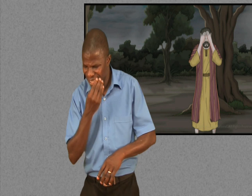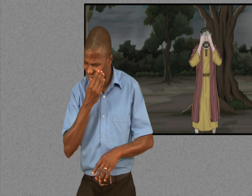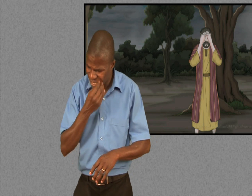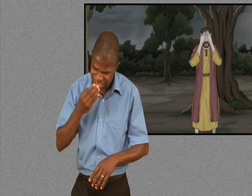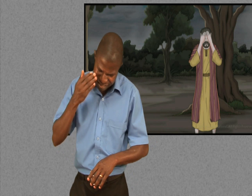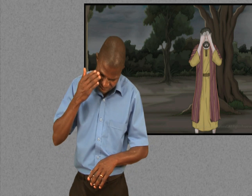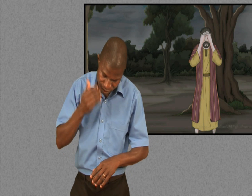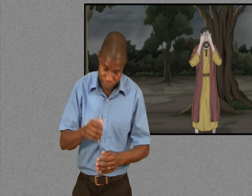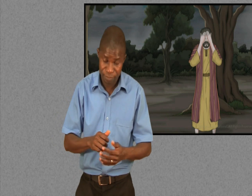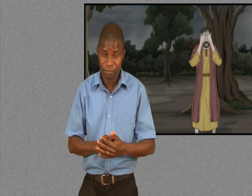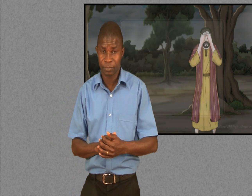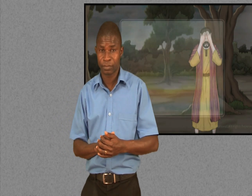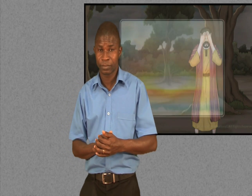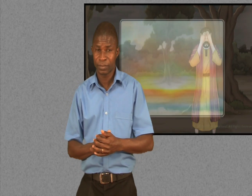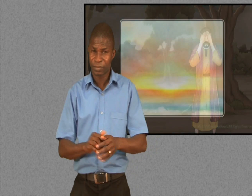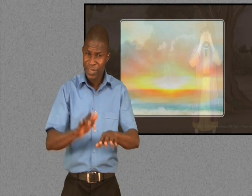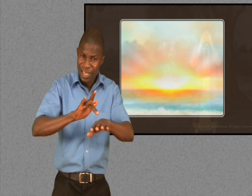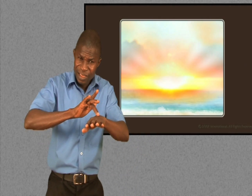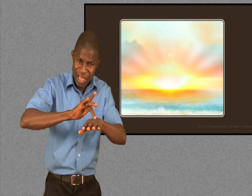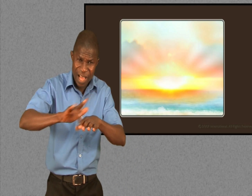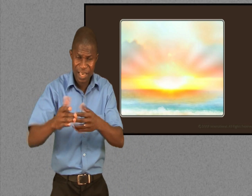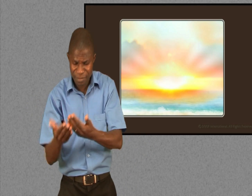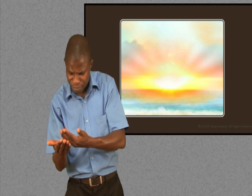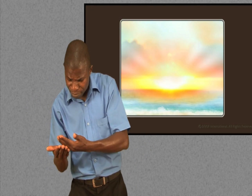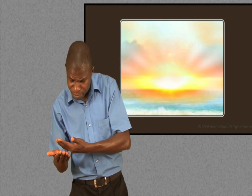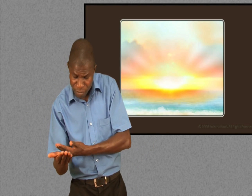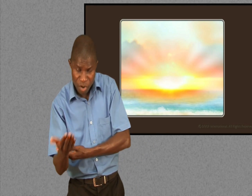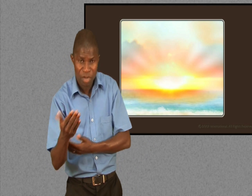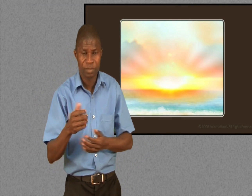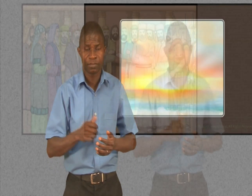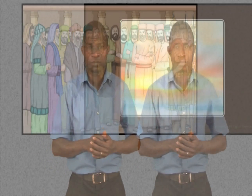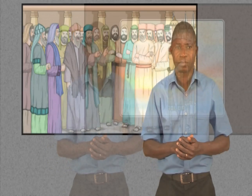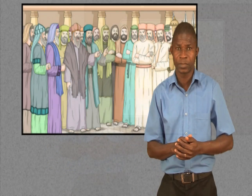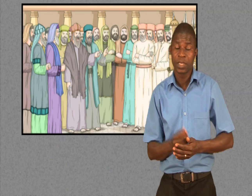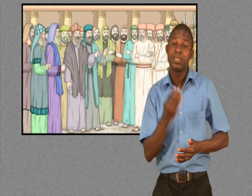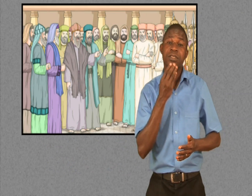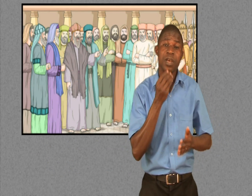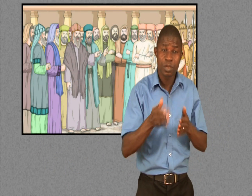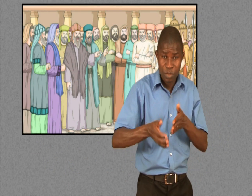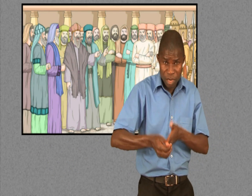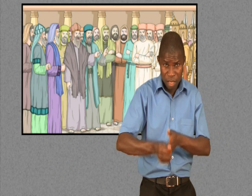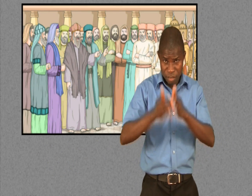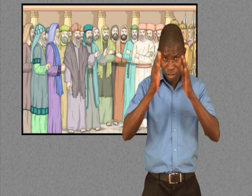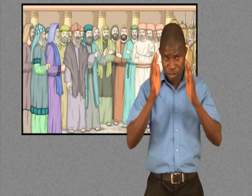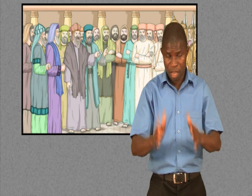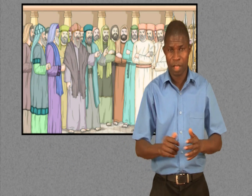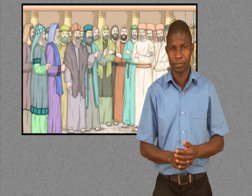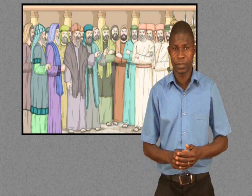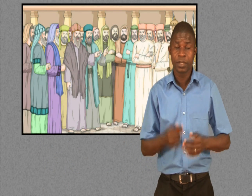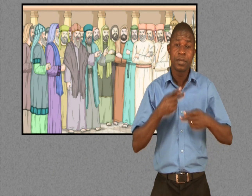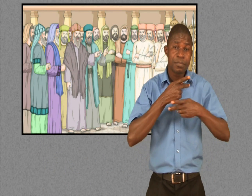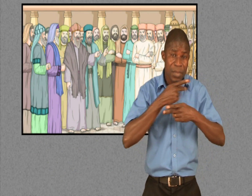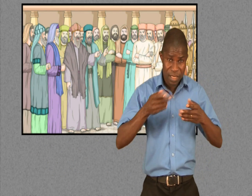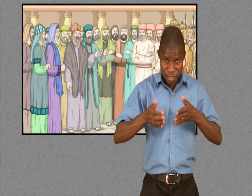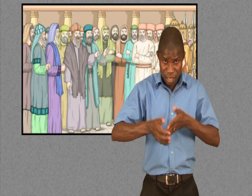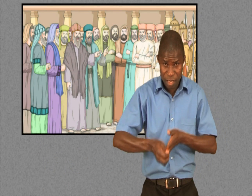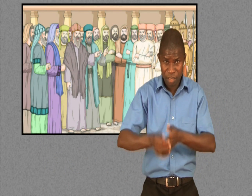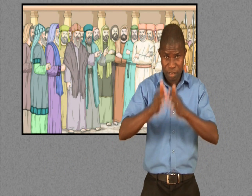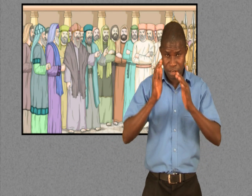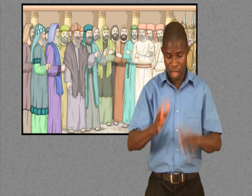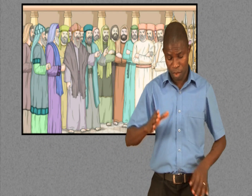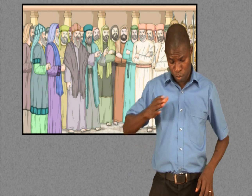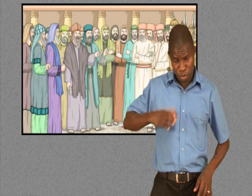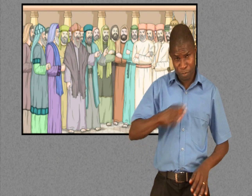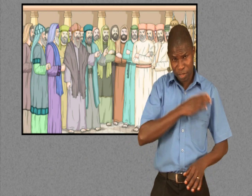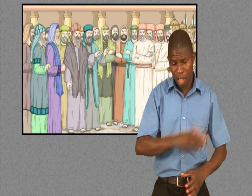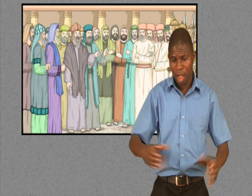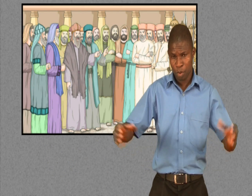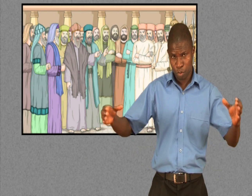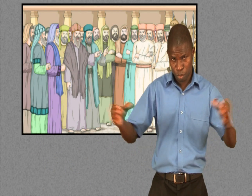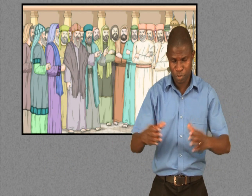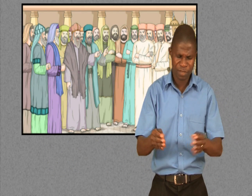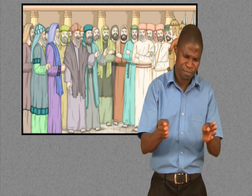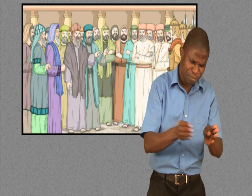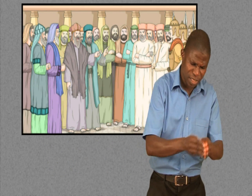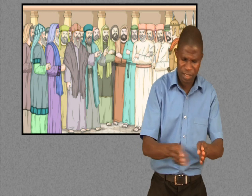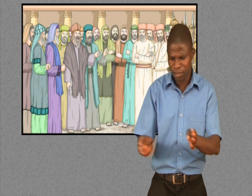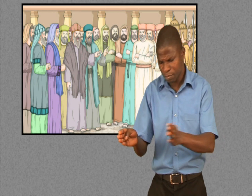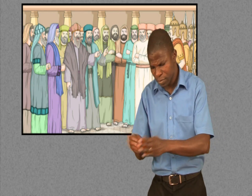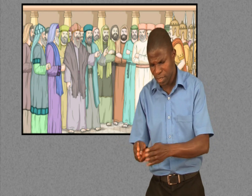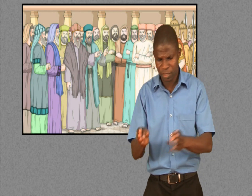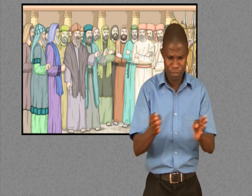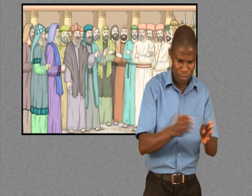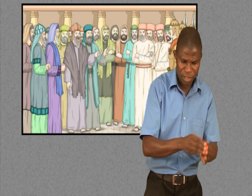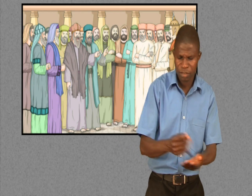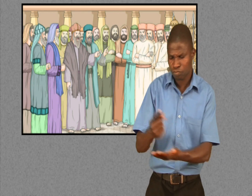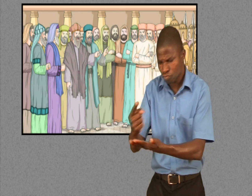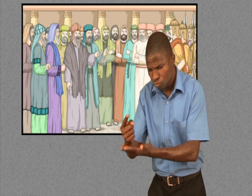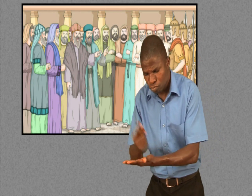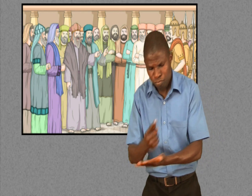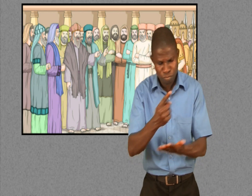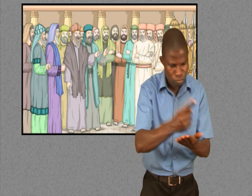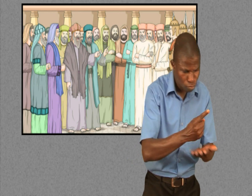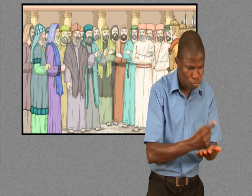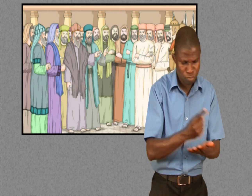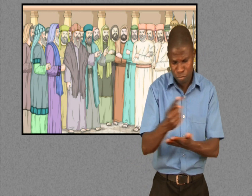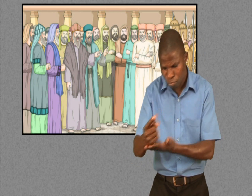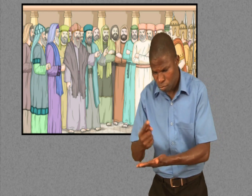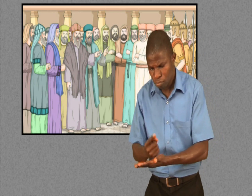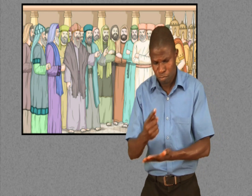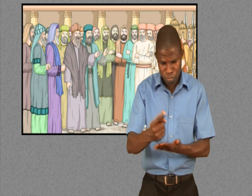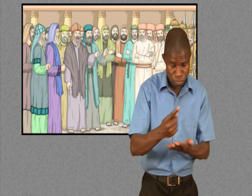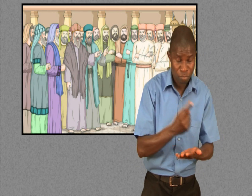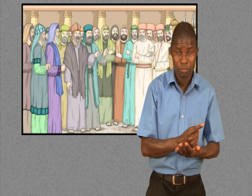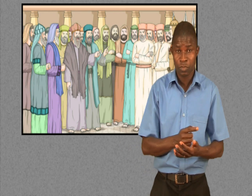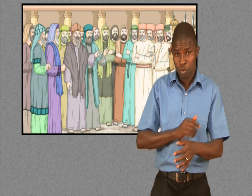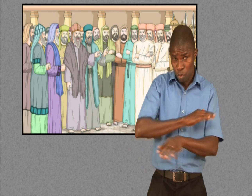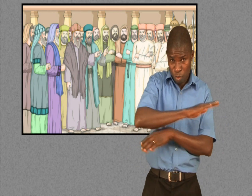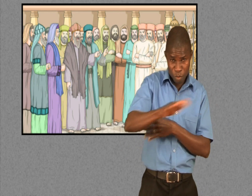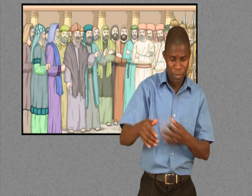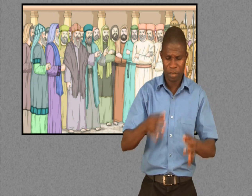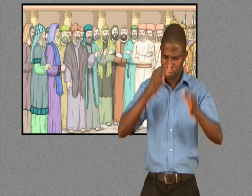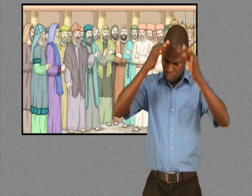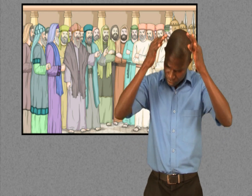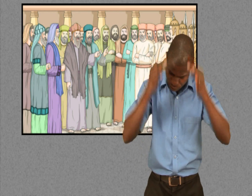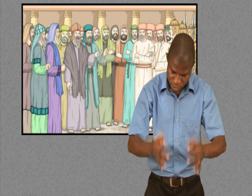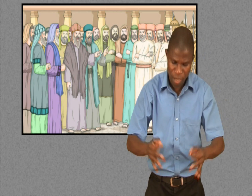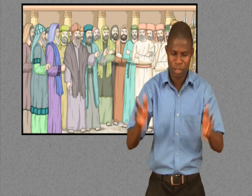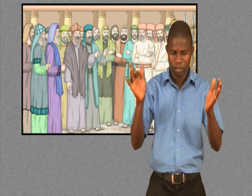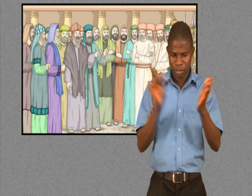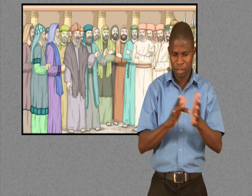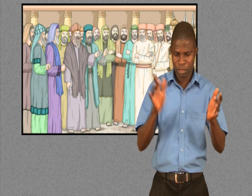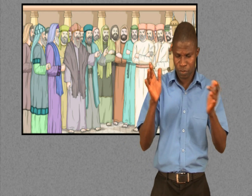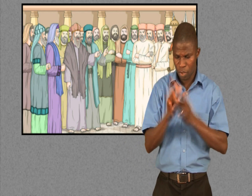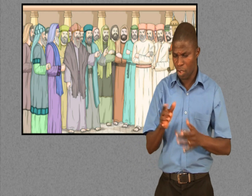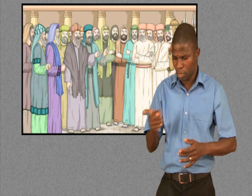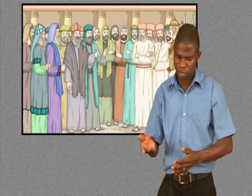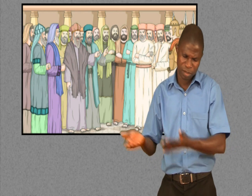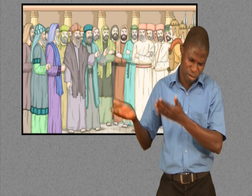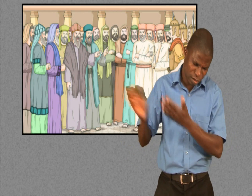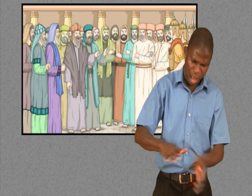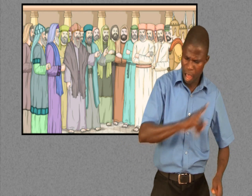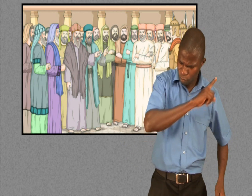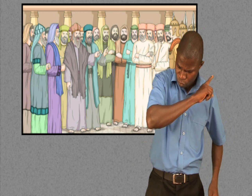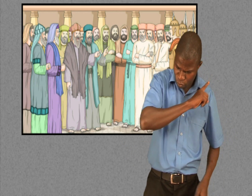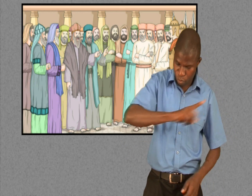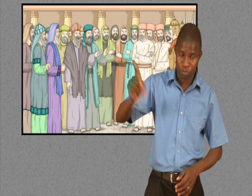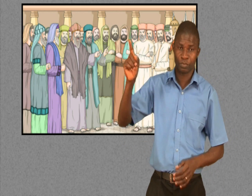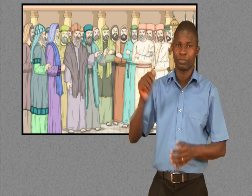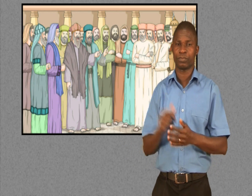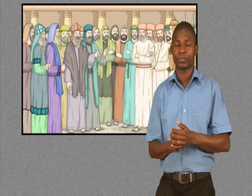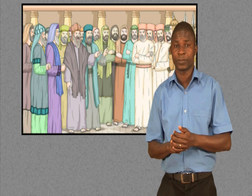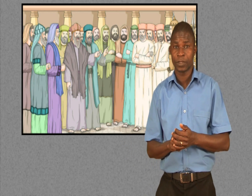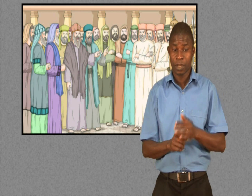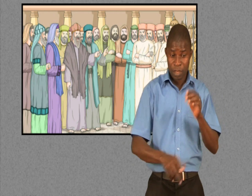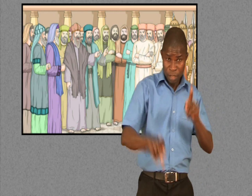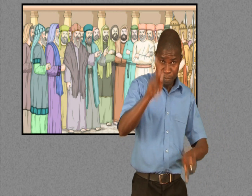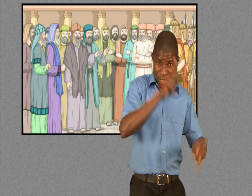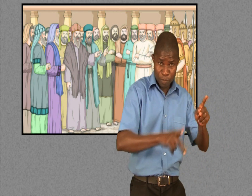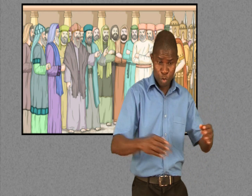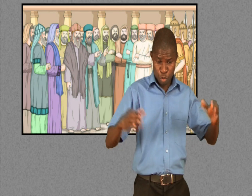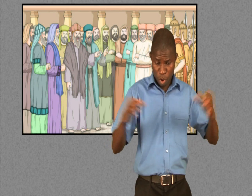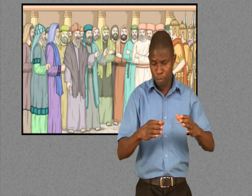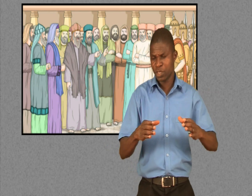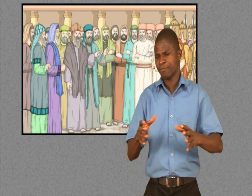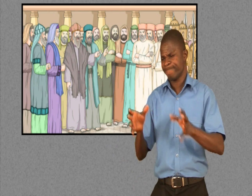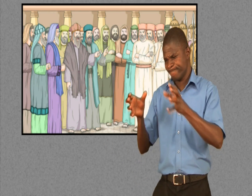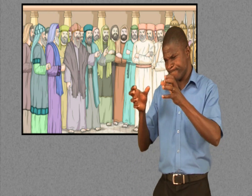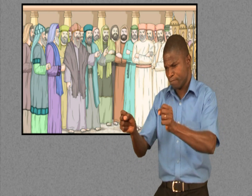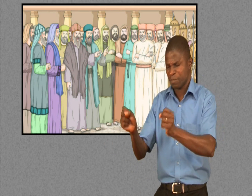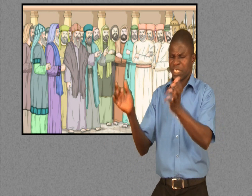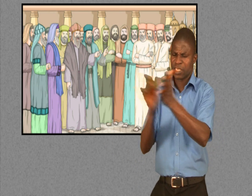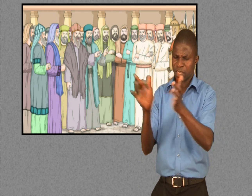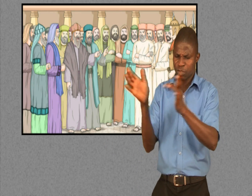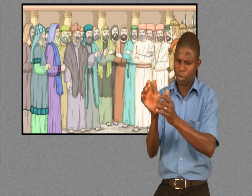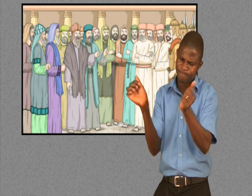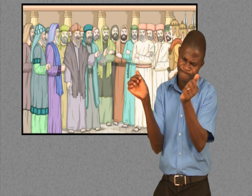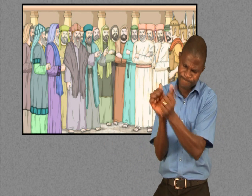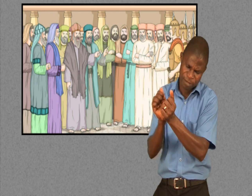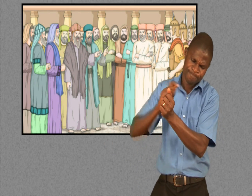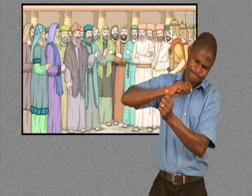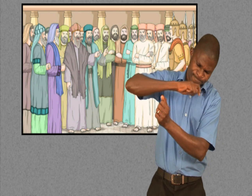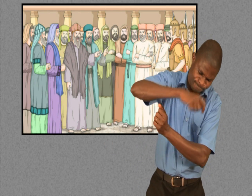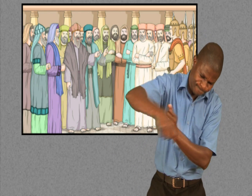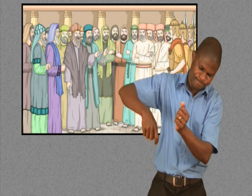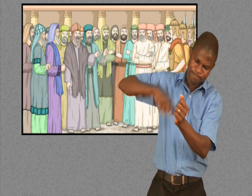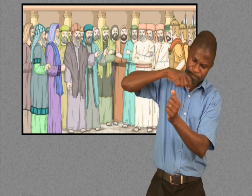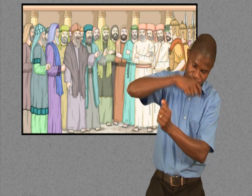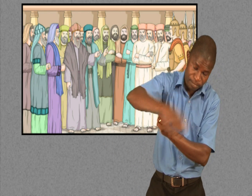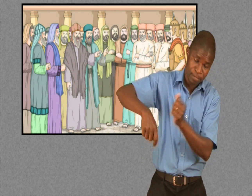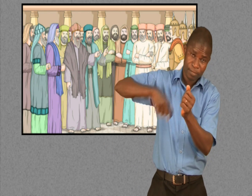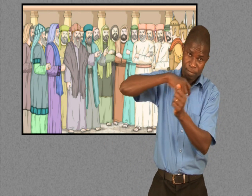When morning came, all the chief priests and elders of the people conspired against Jesus to put Him to death.